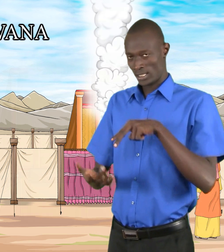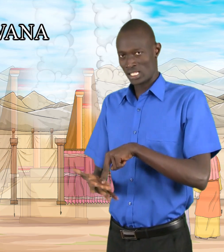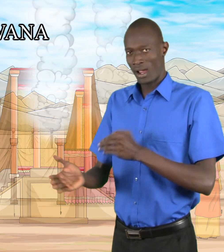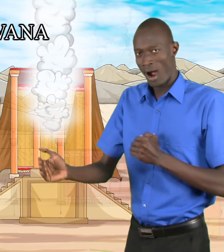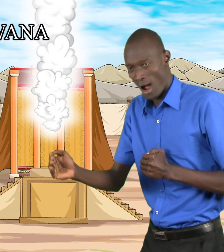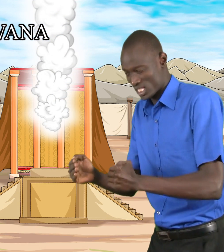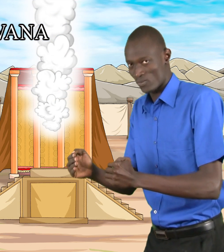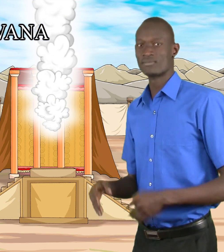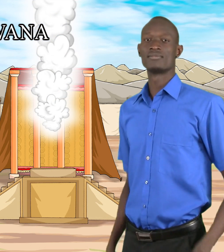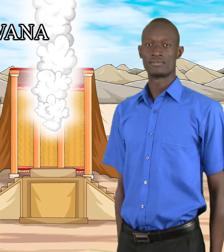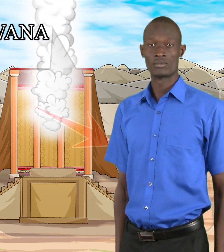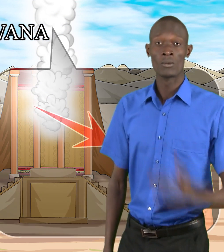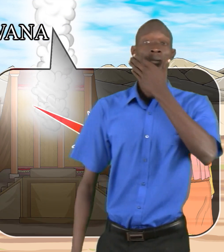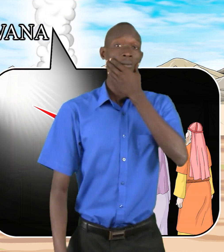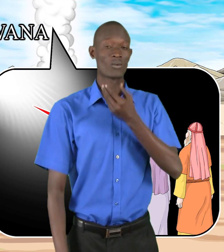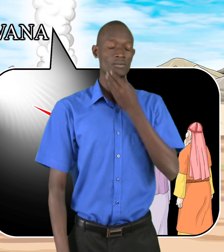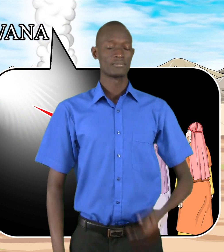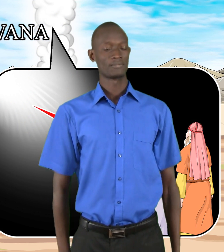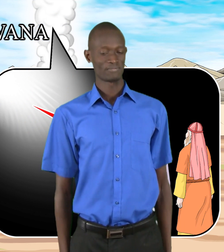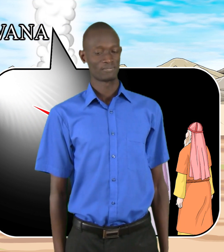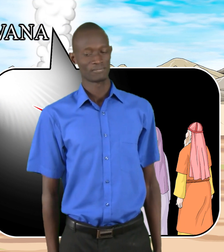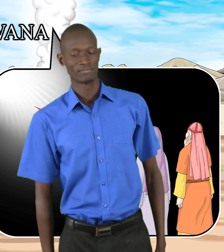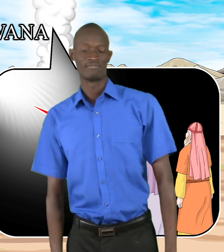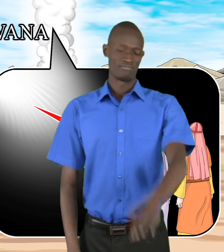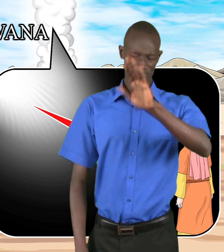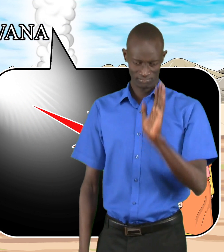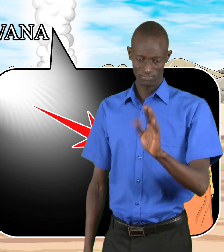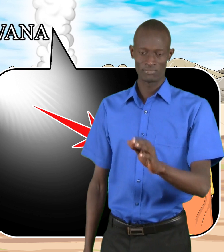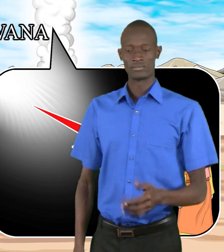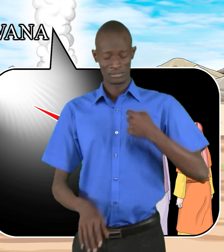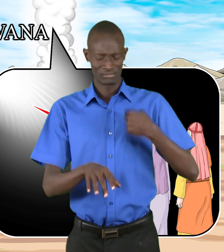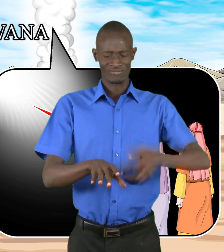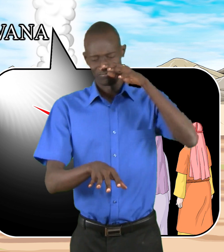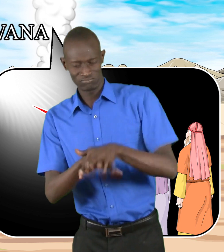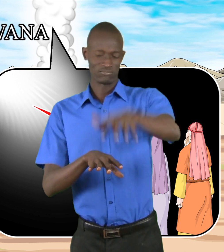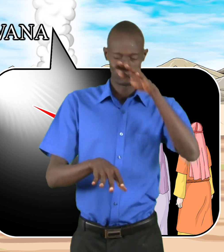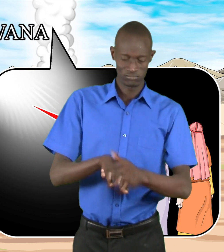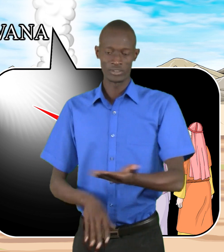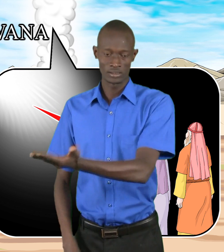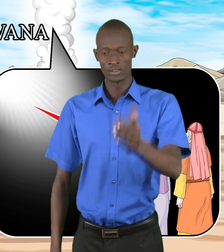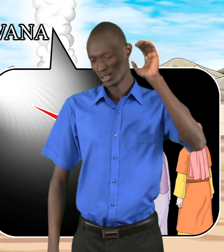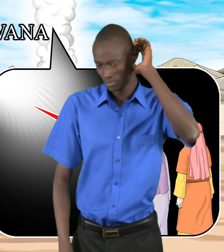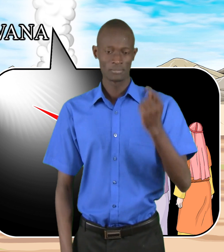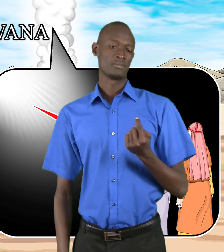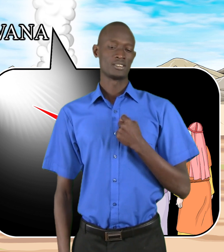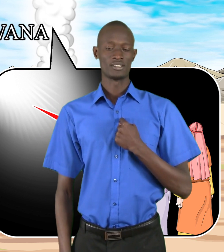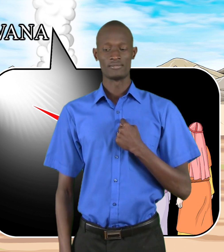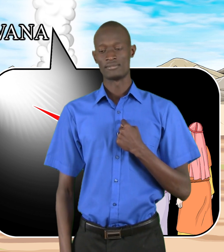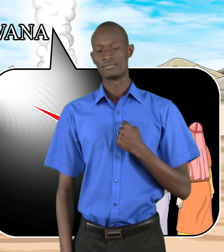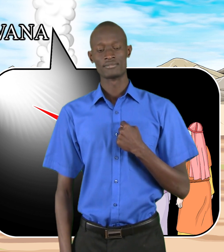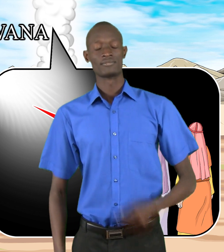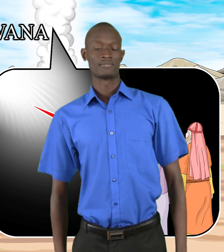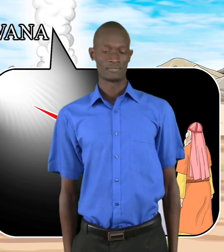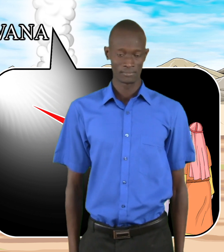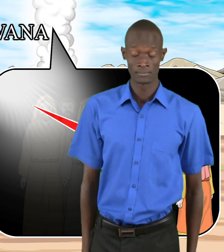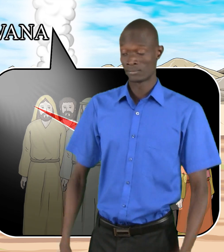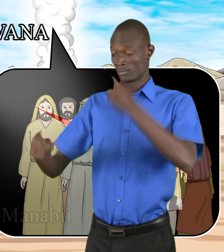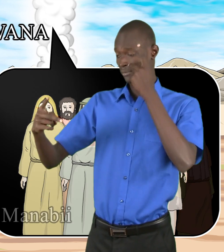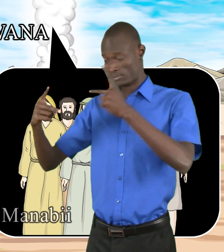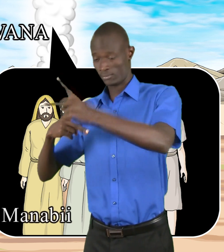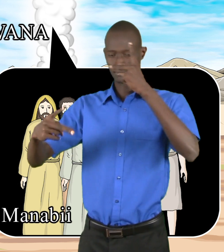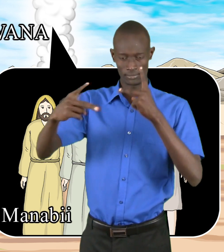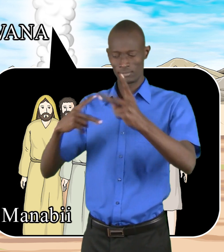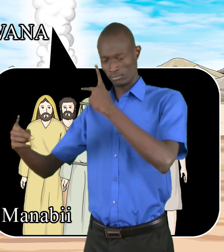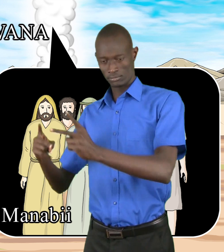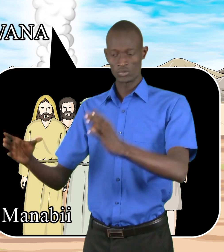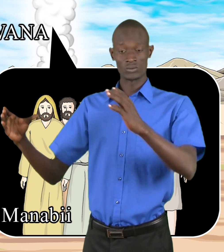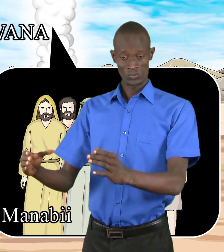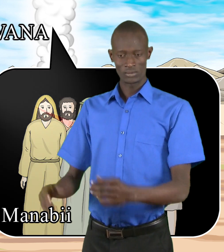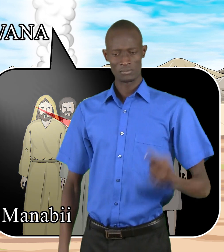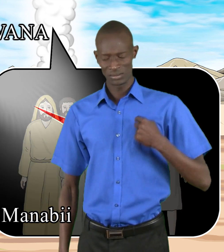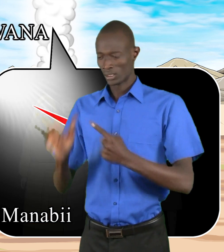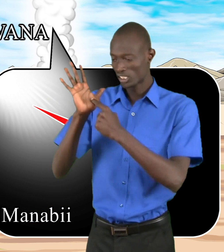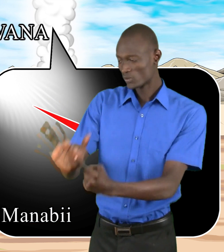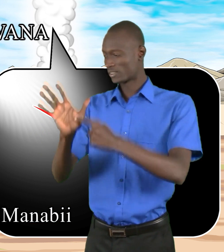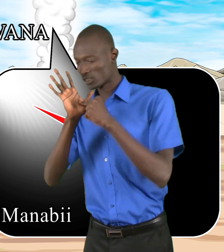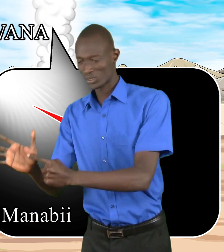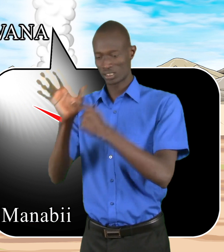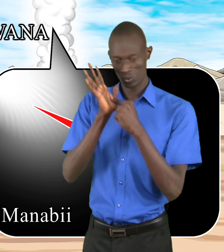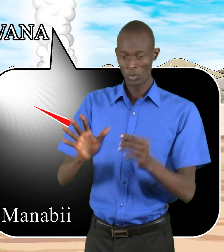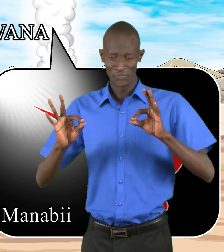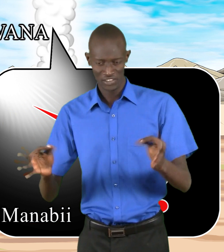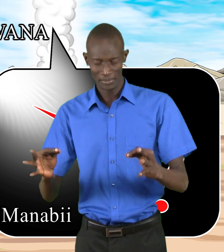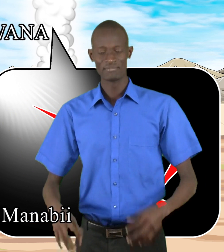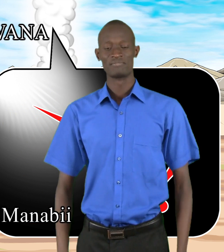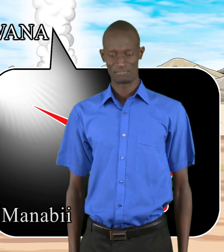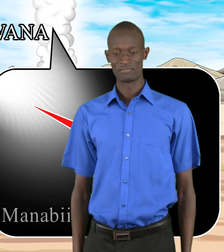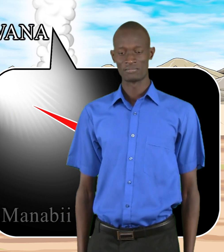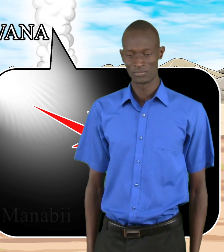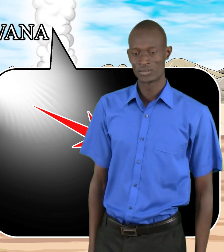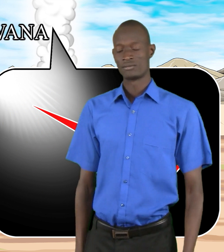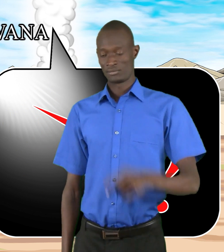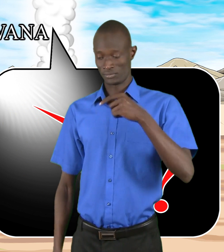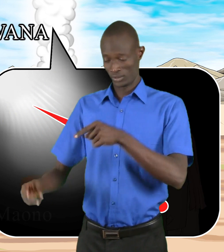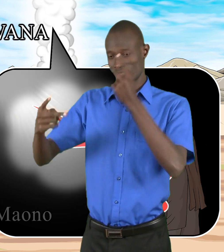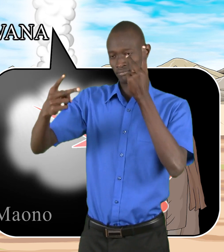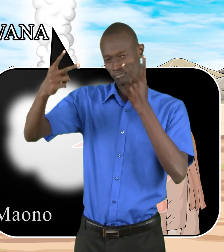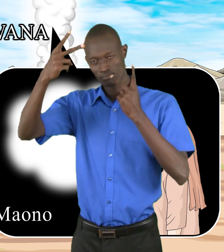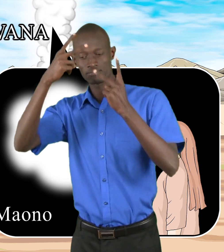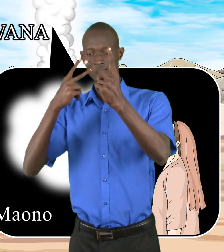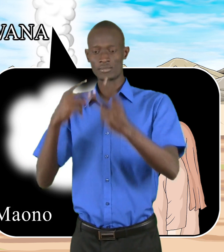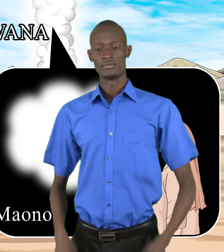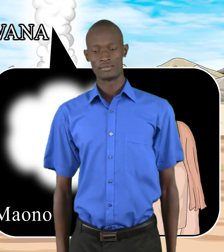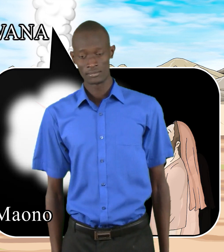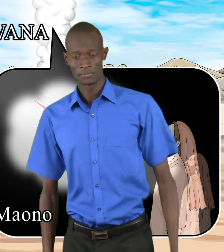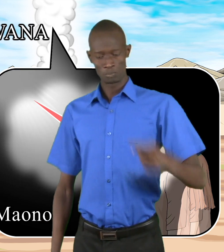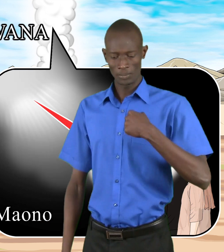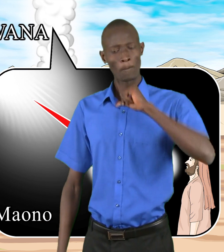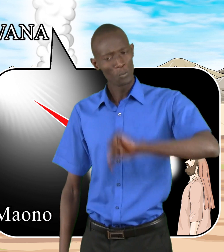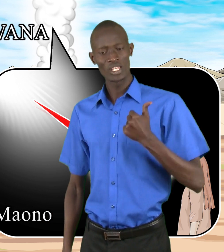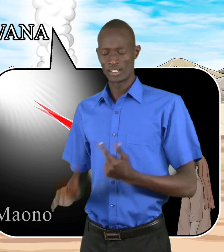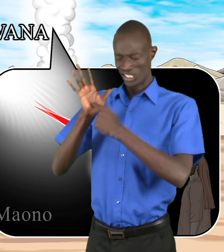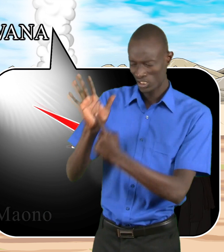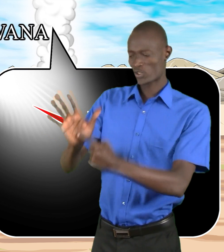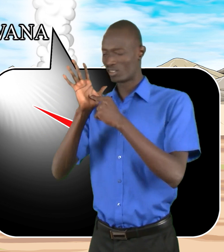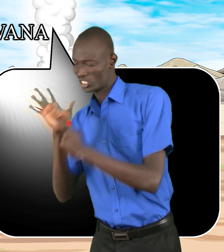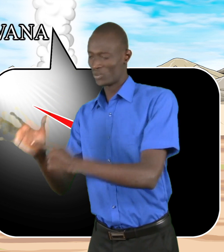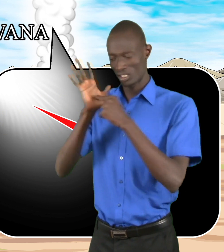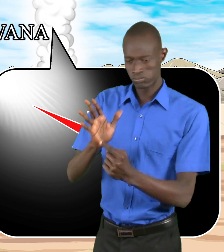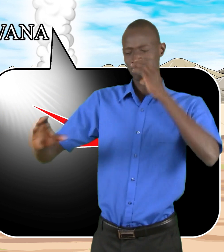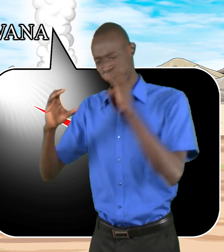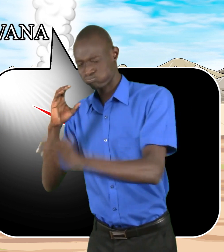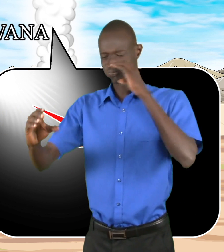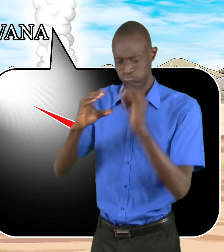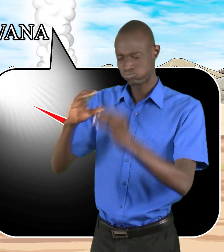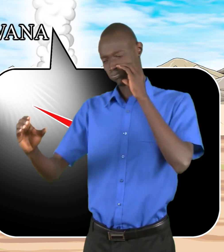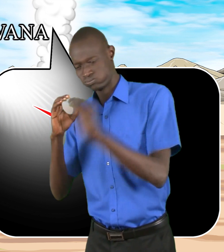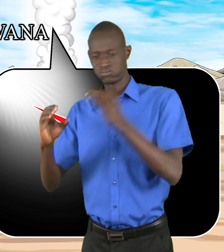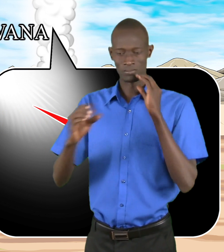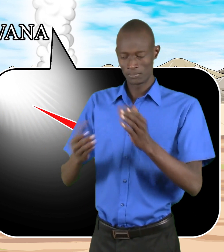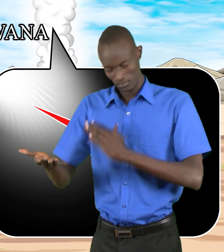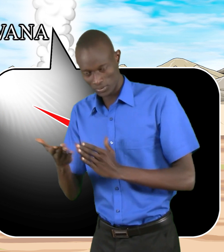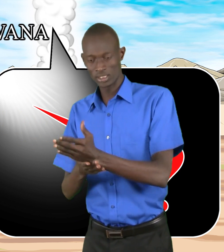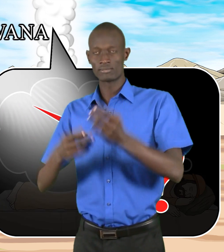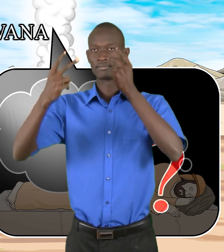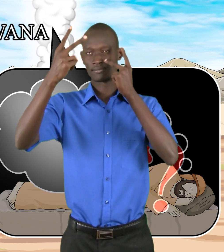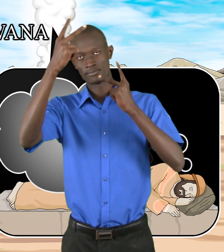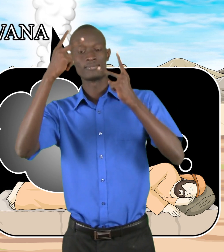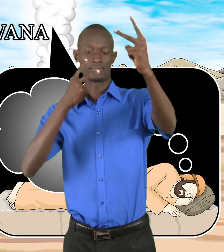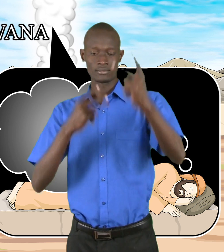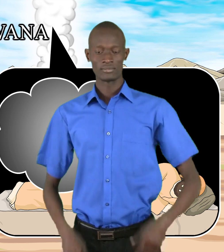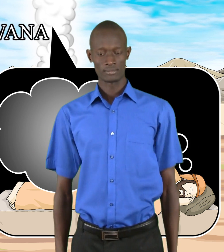When both of them had stepped forward, He said, “Hear now My words: If there is a prophet among you, I, the LORD, will reveal Myself to him in a vision;